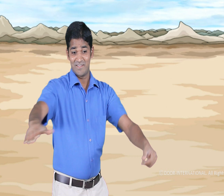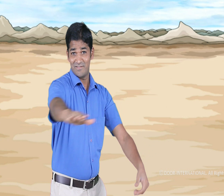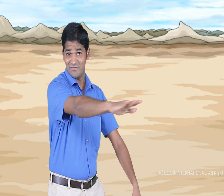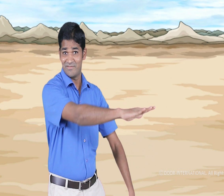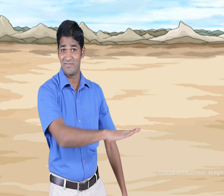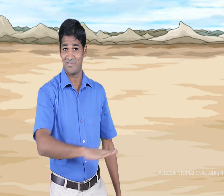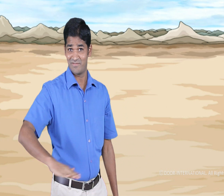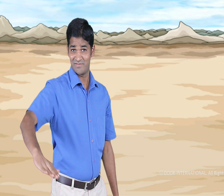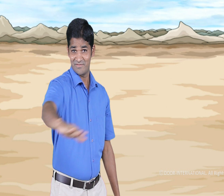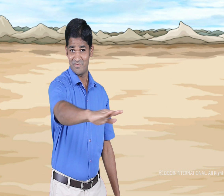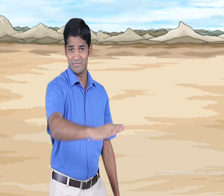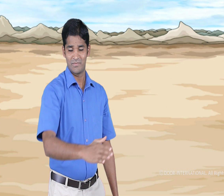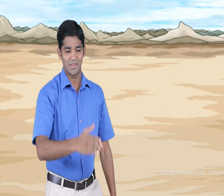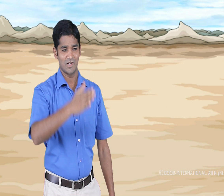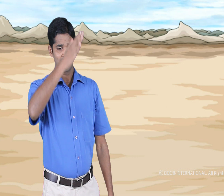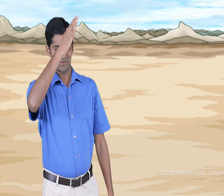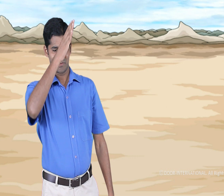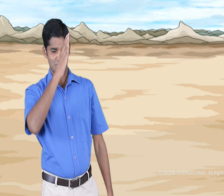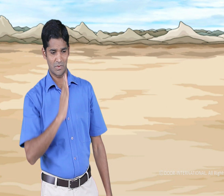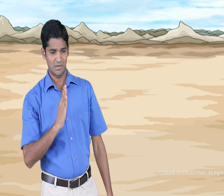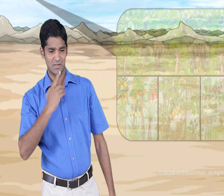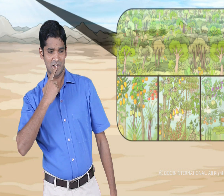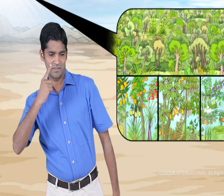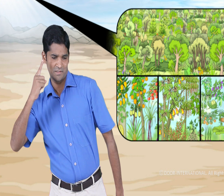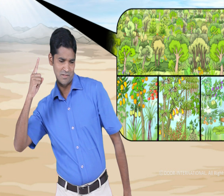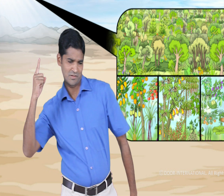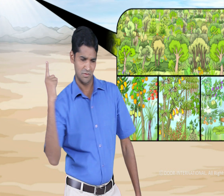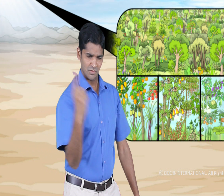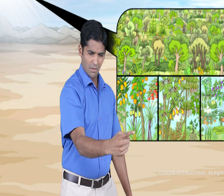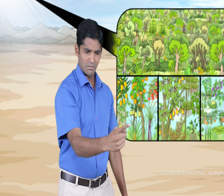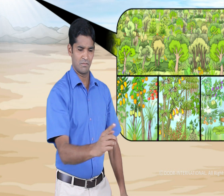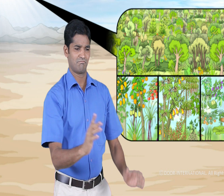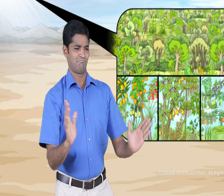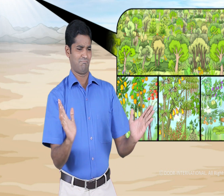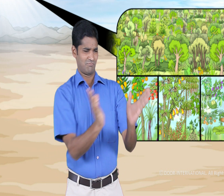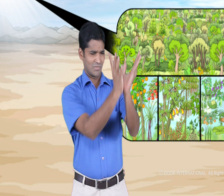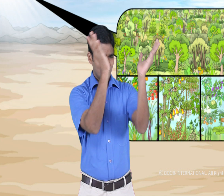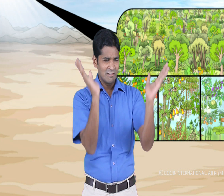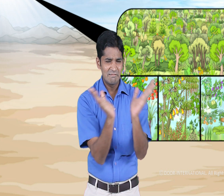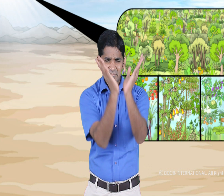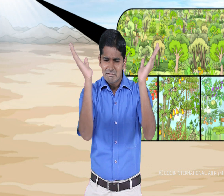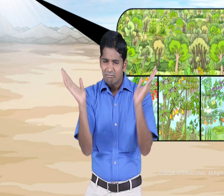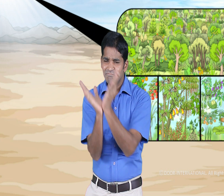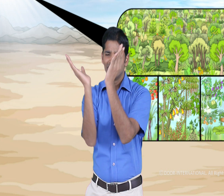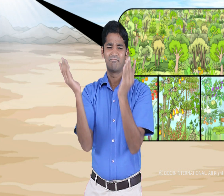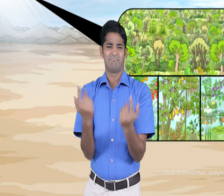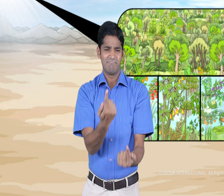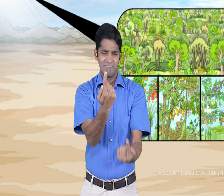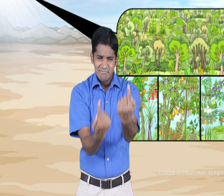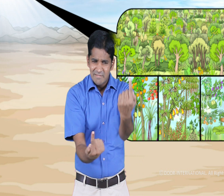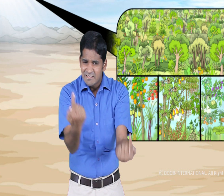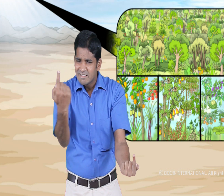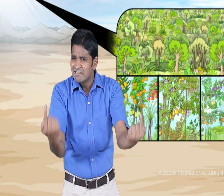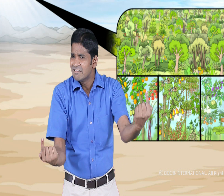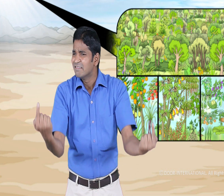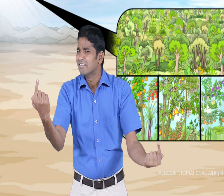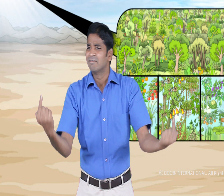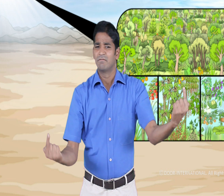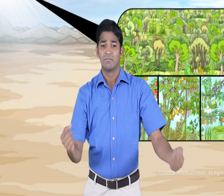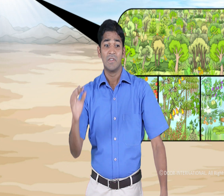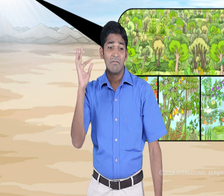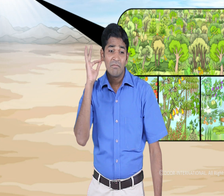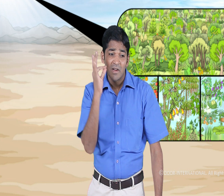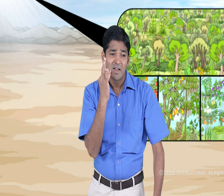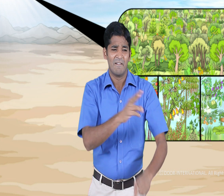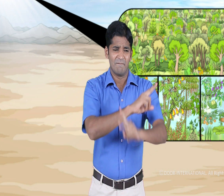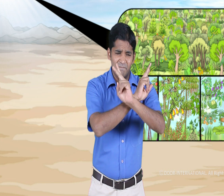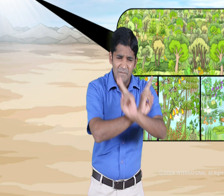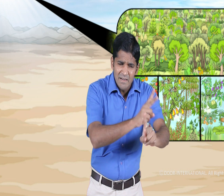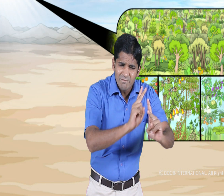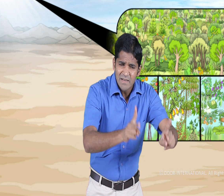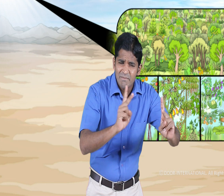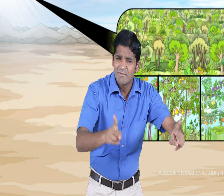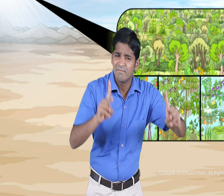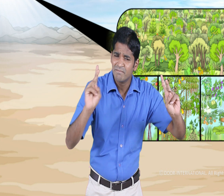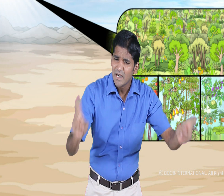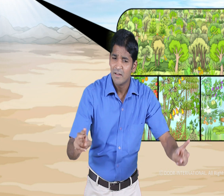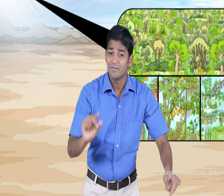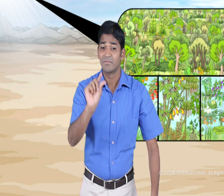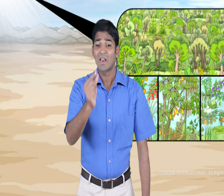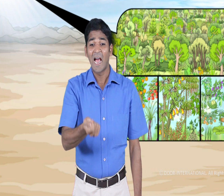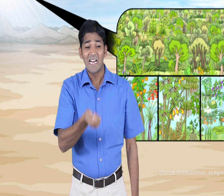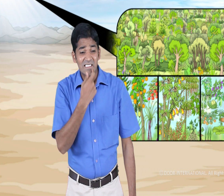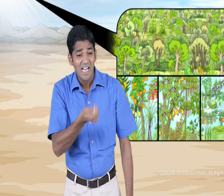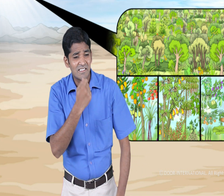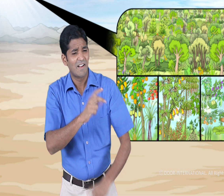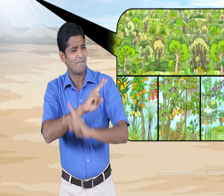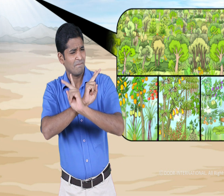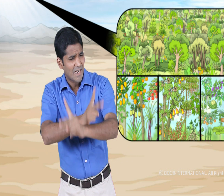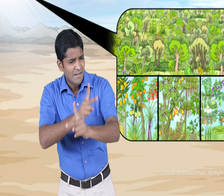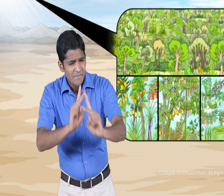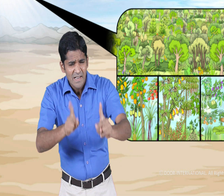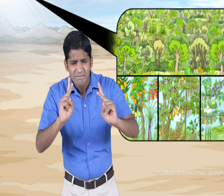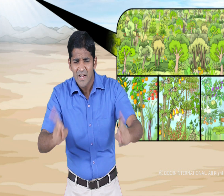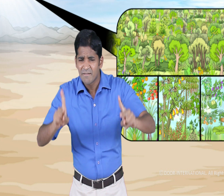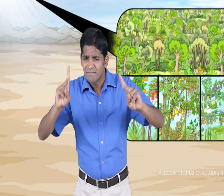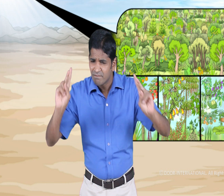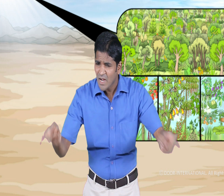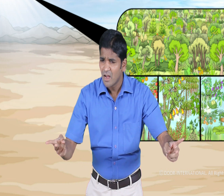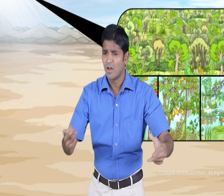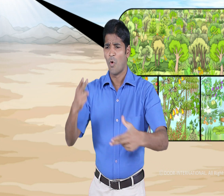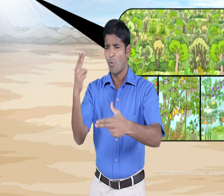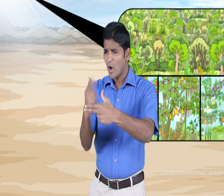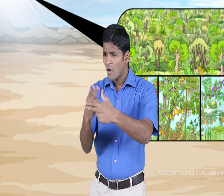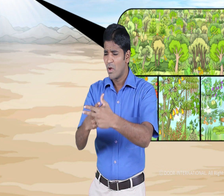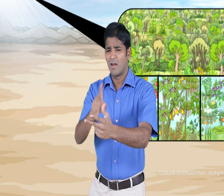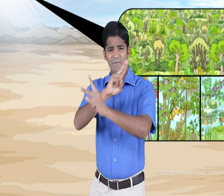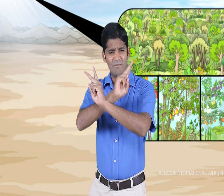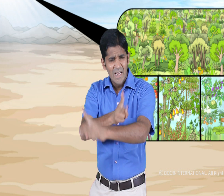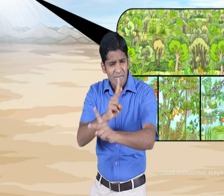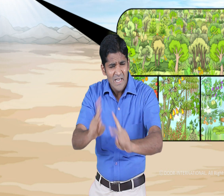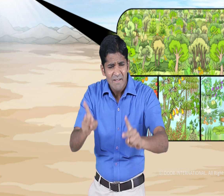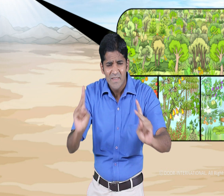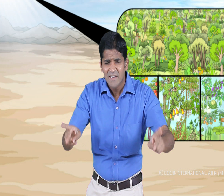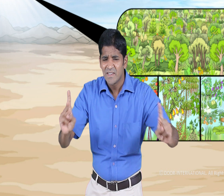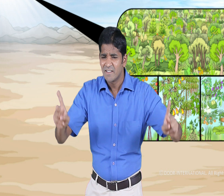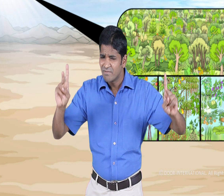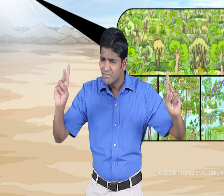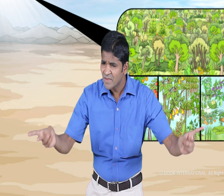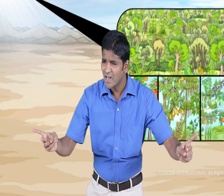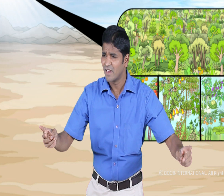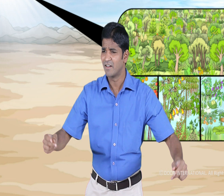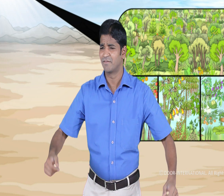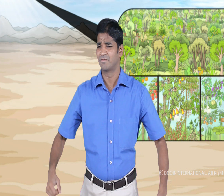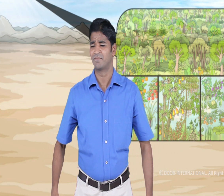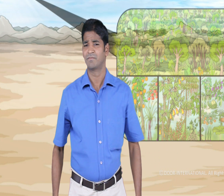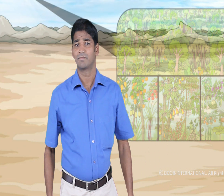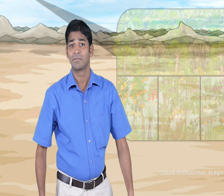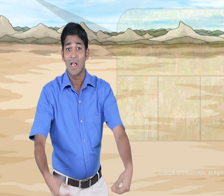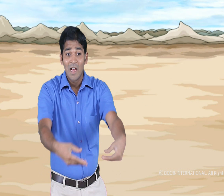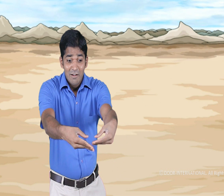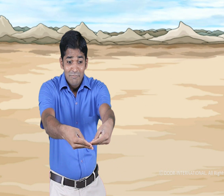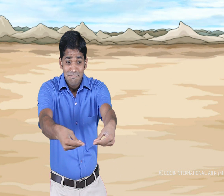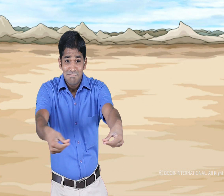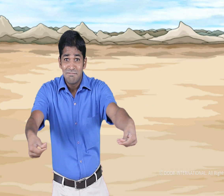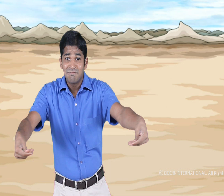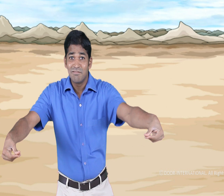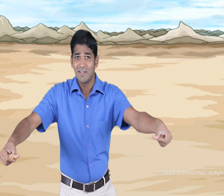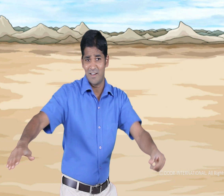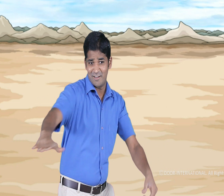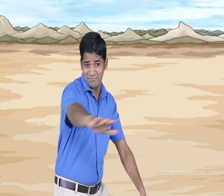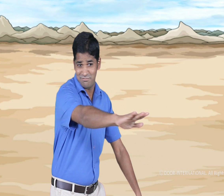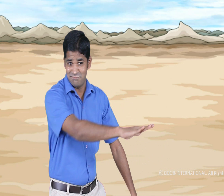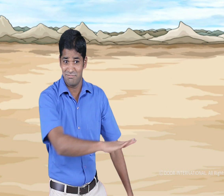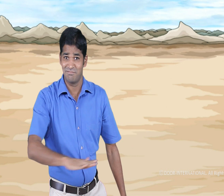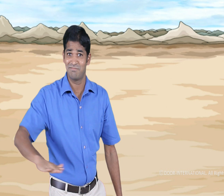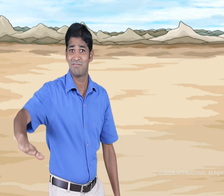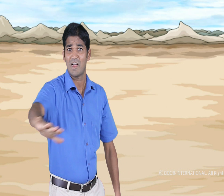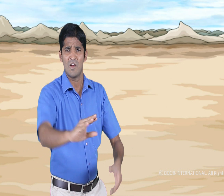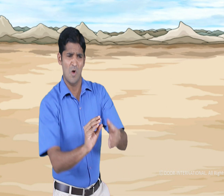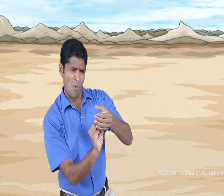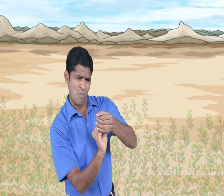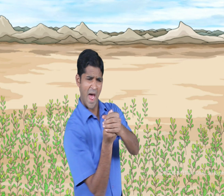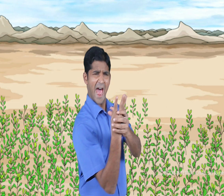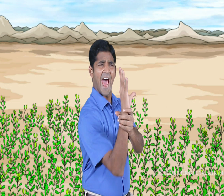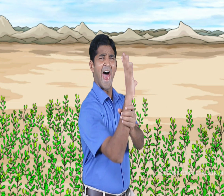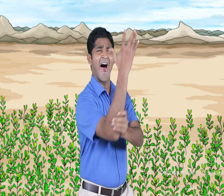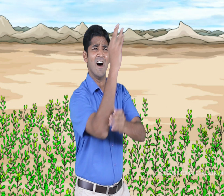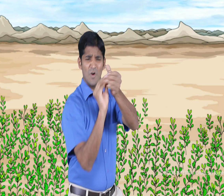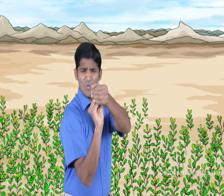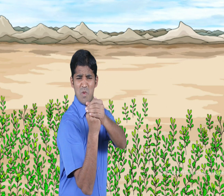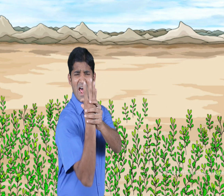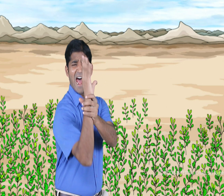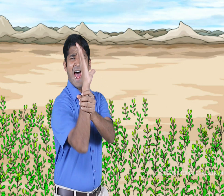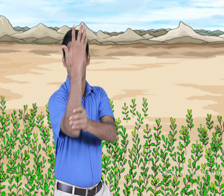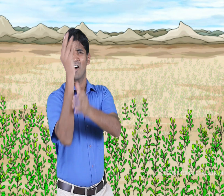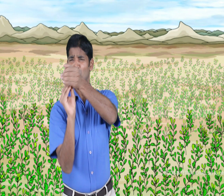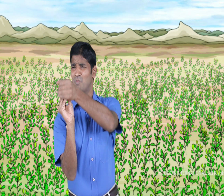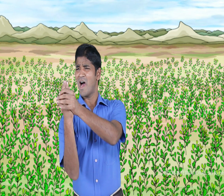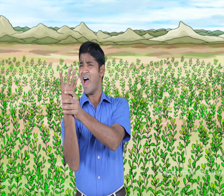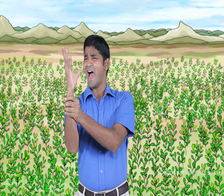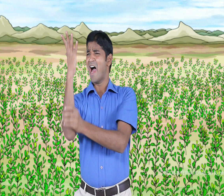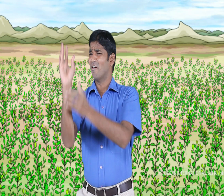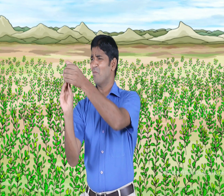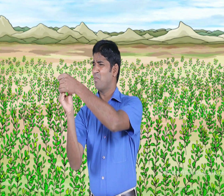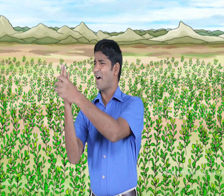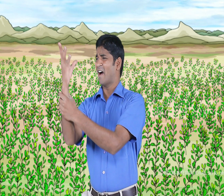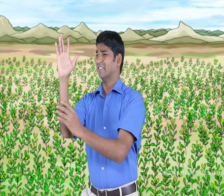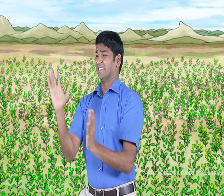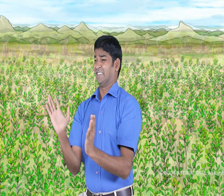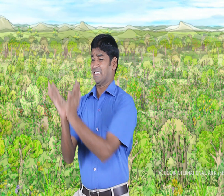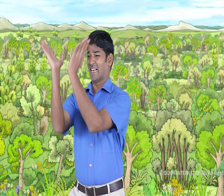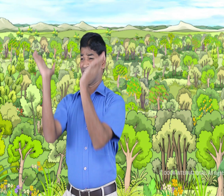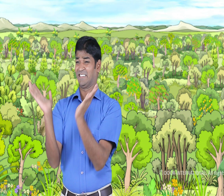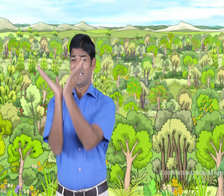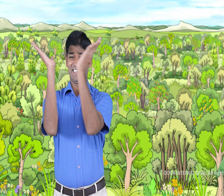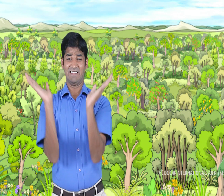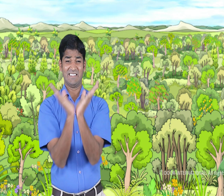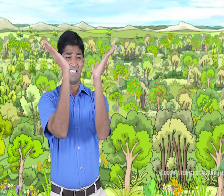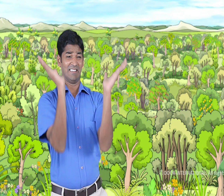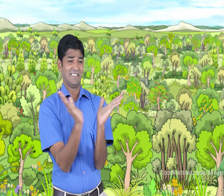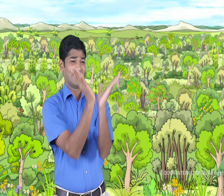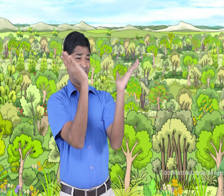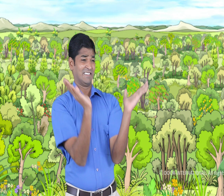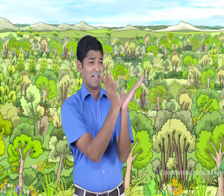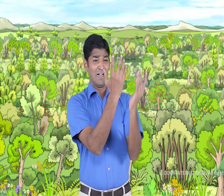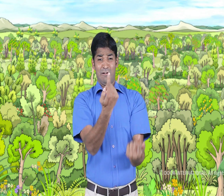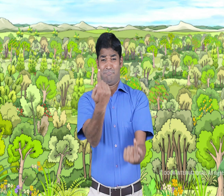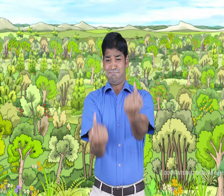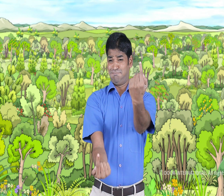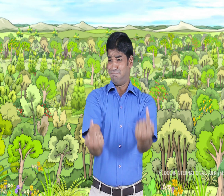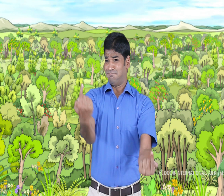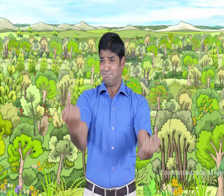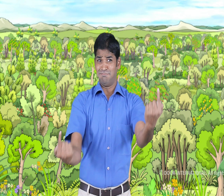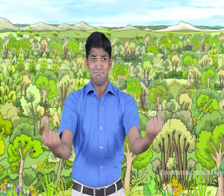Then God said, “Let the earth bring forth vegetation: seed-bearing plants and fruit trees, each bearing fruit with seed according to its kind.”